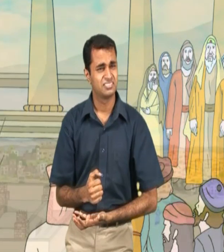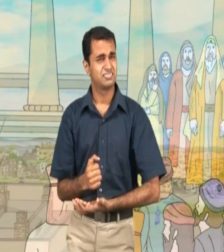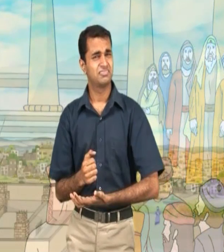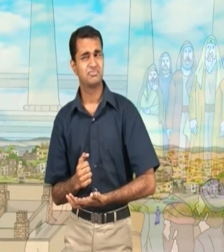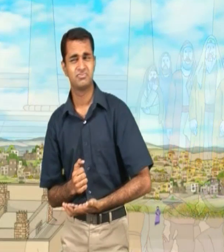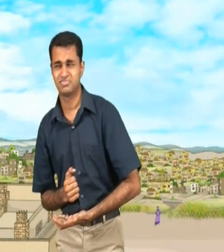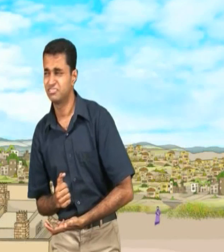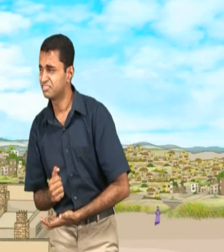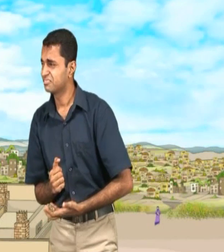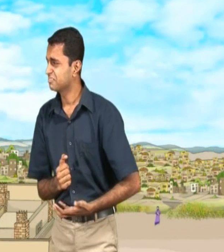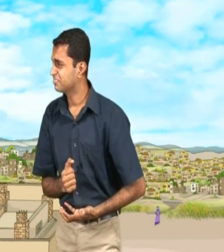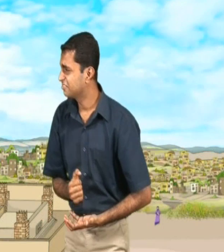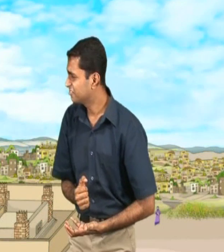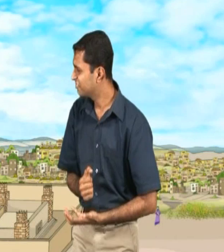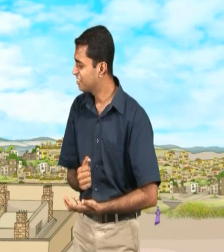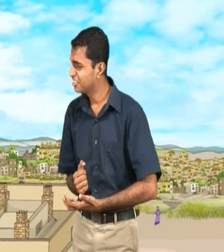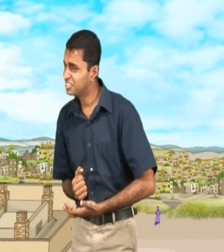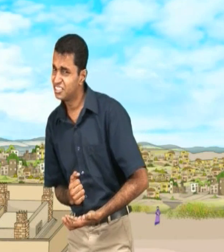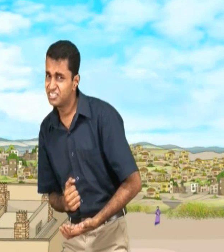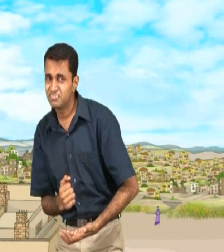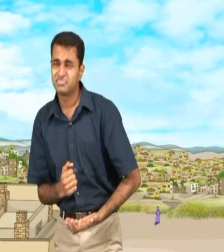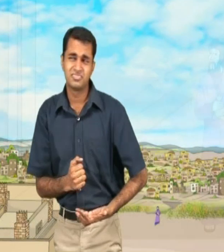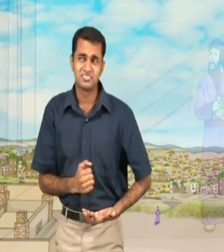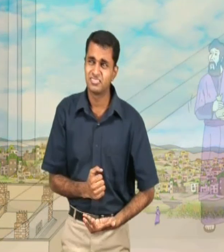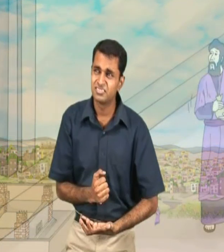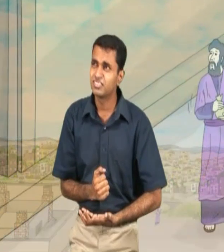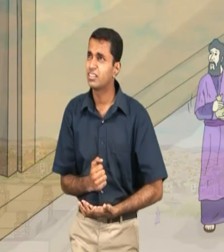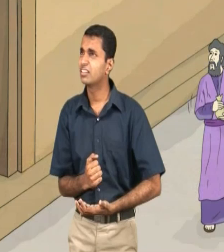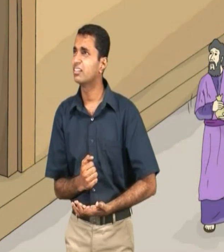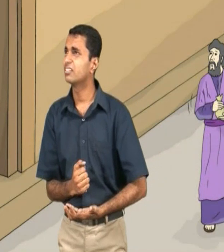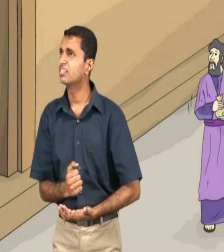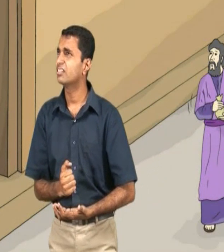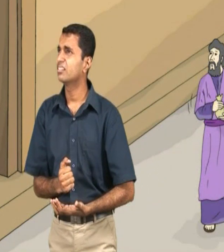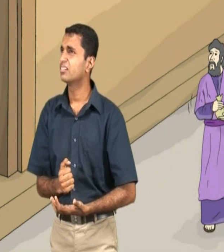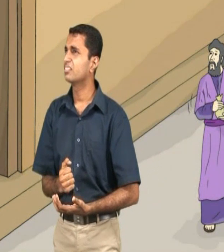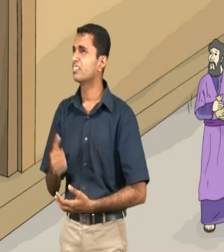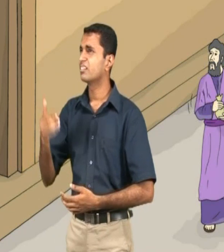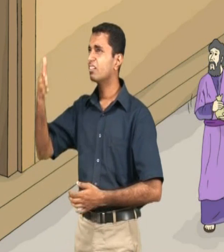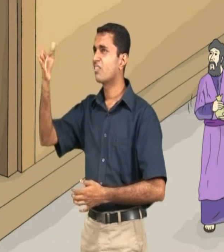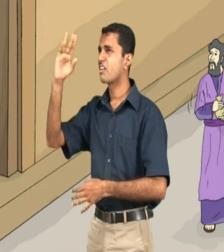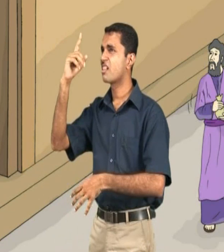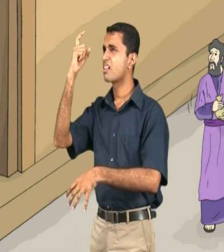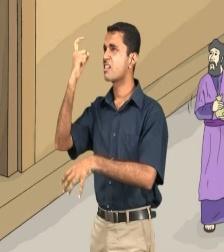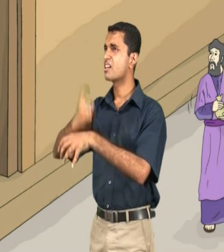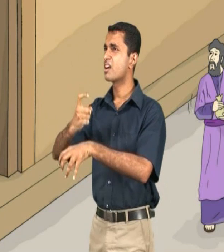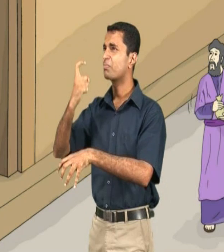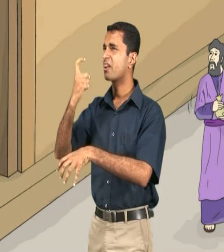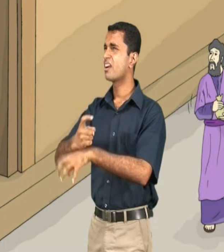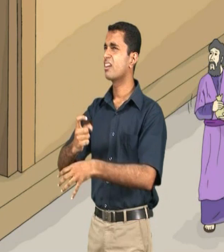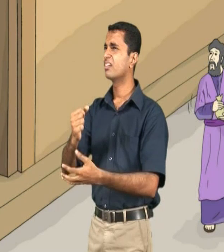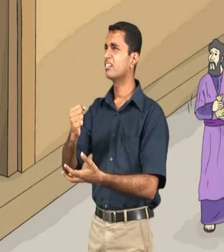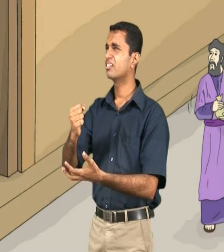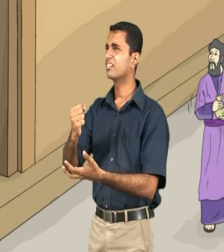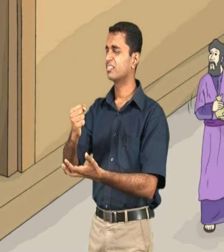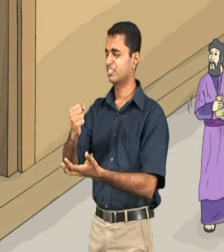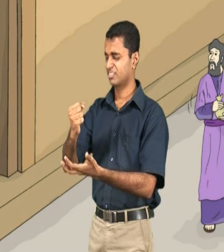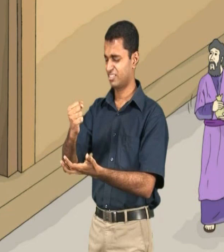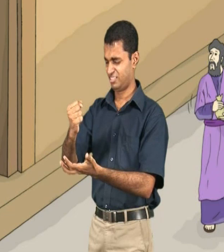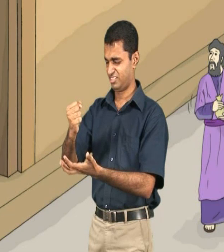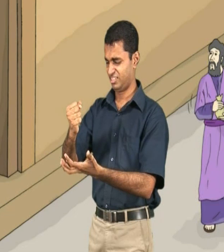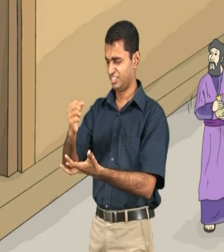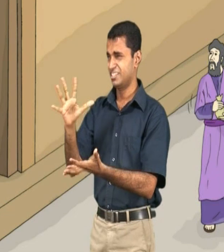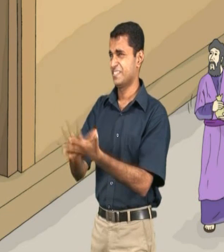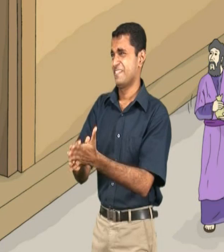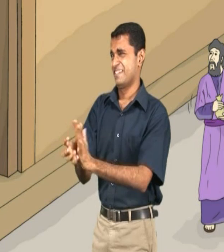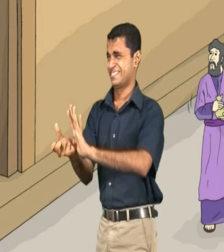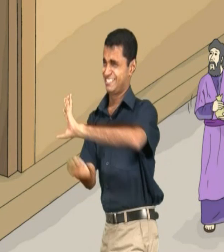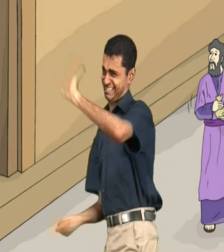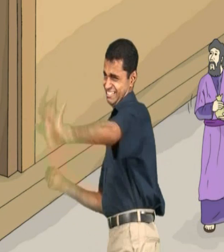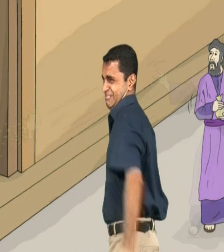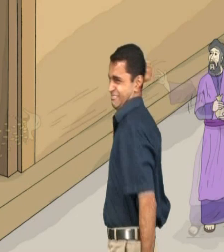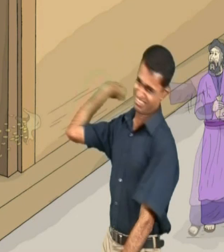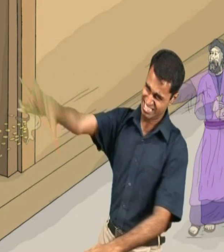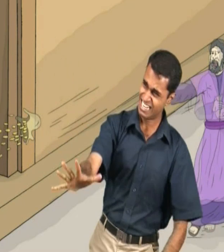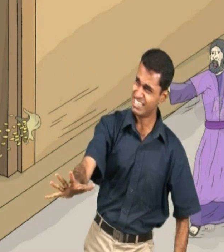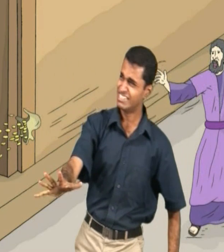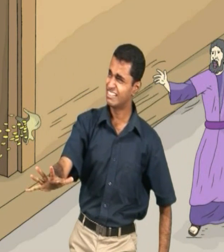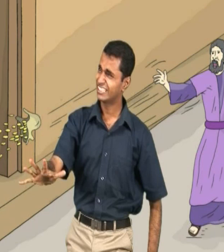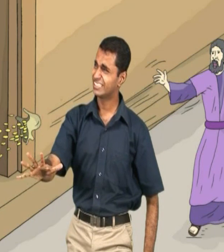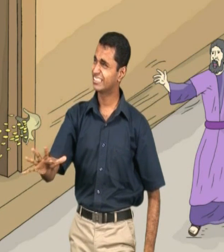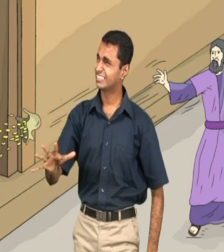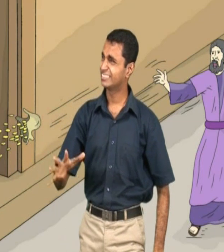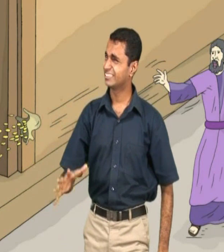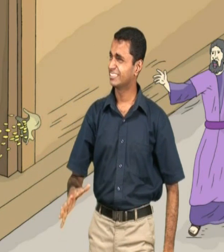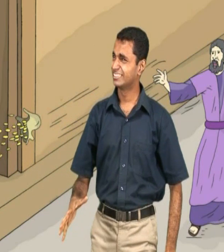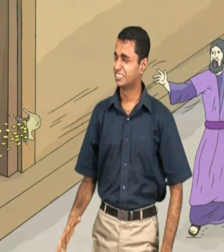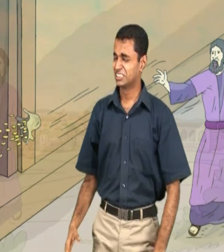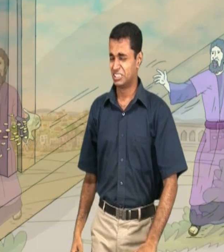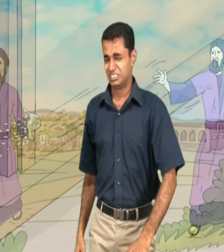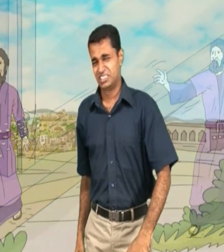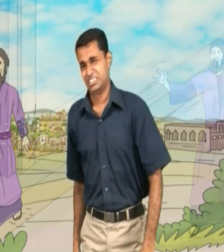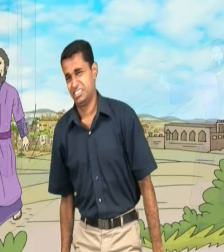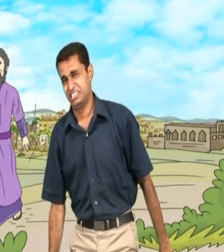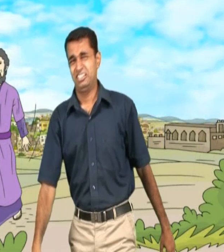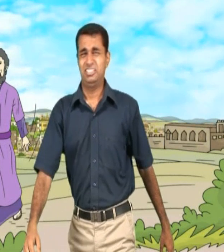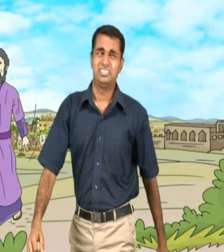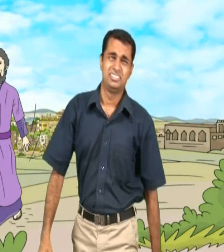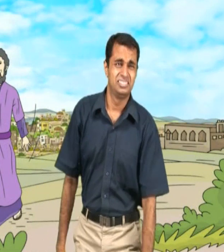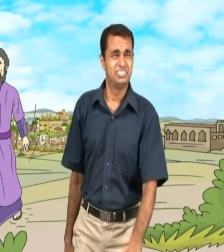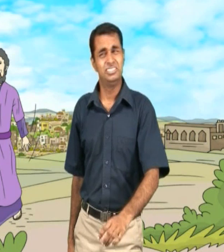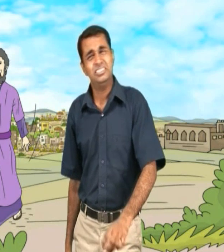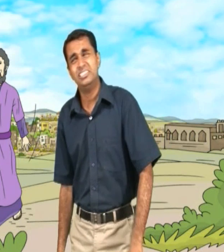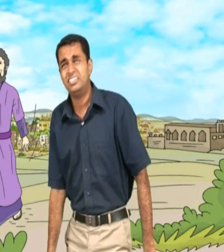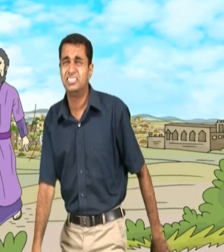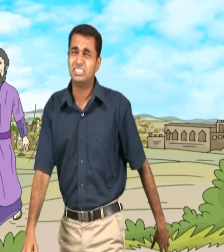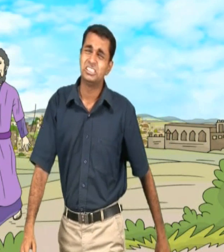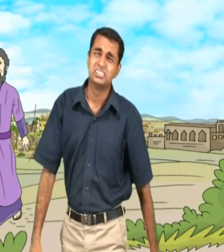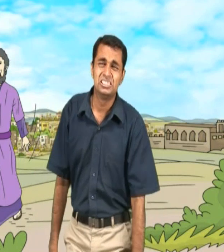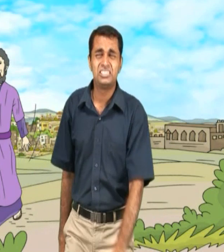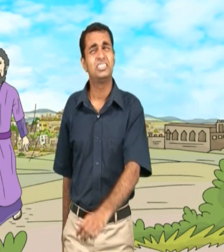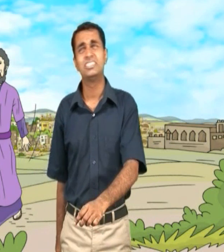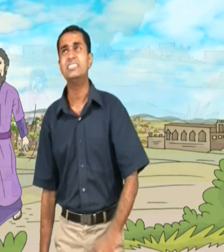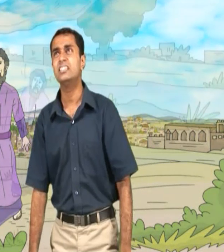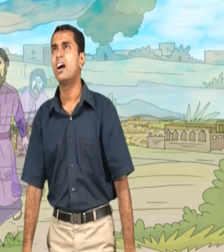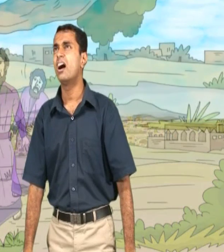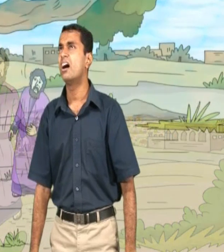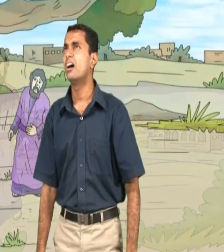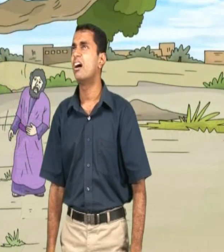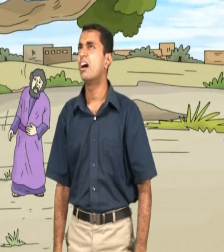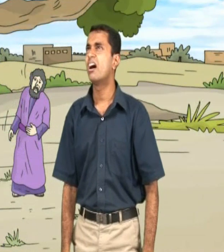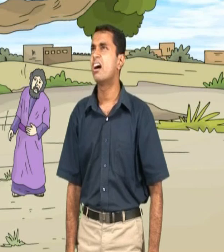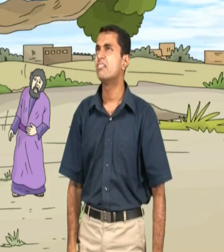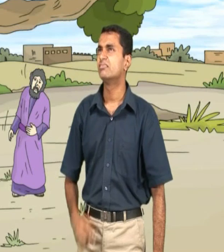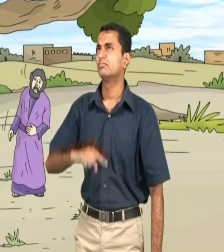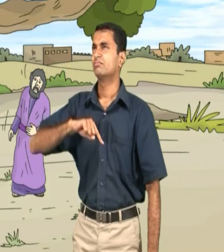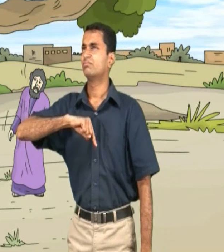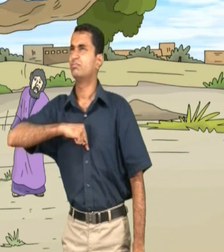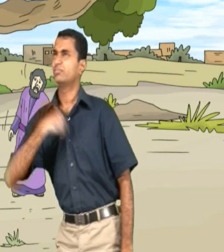So Judas threw the silver into the temple and left.